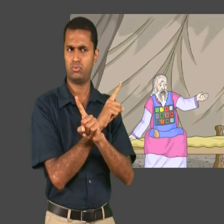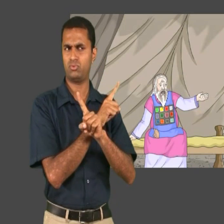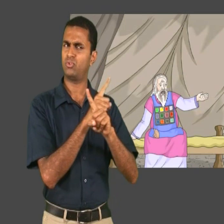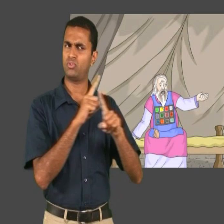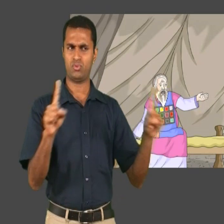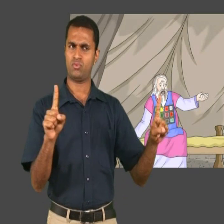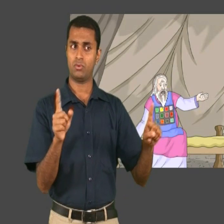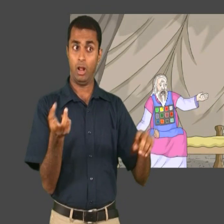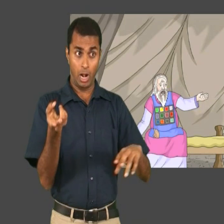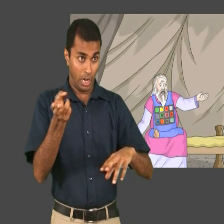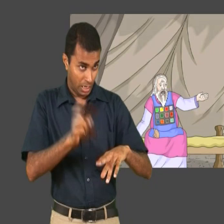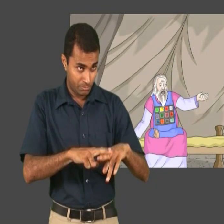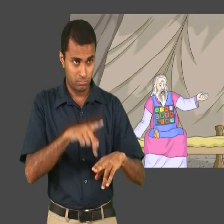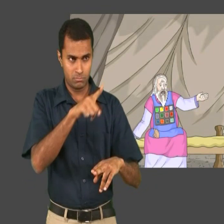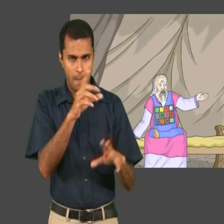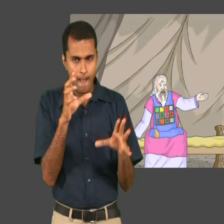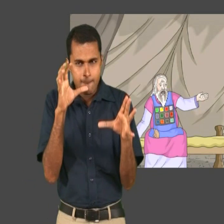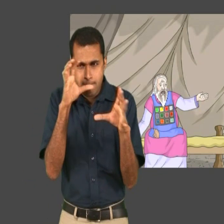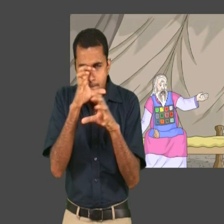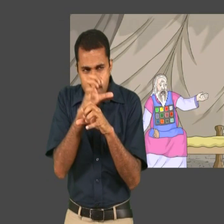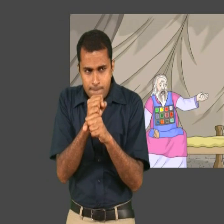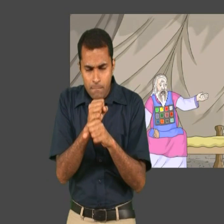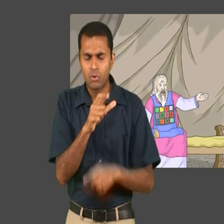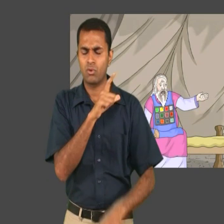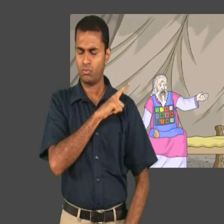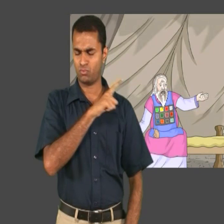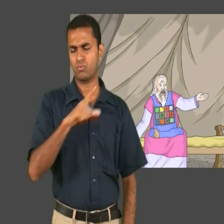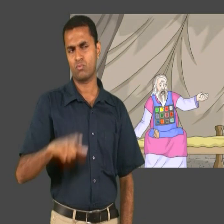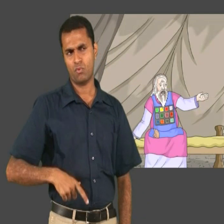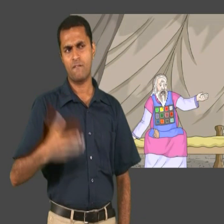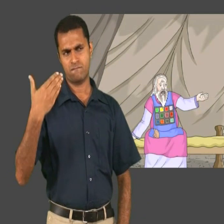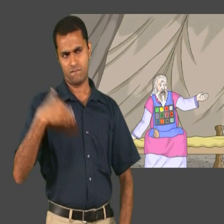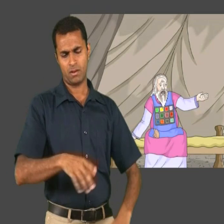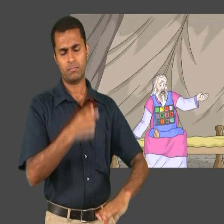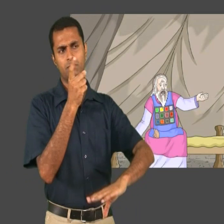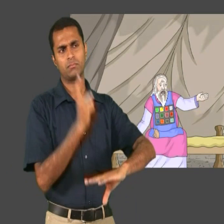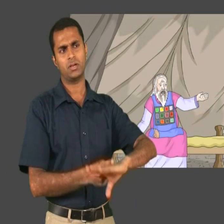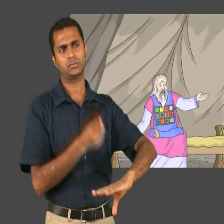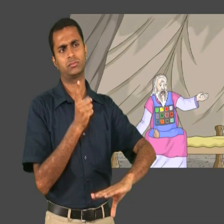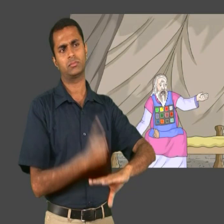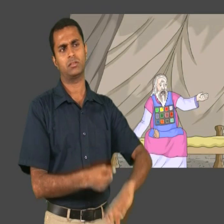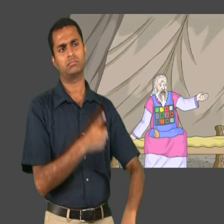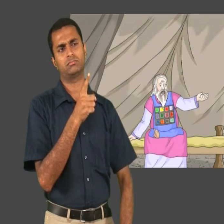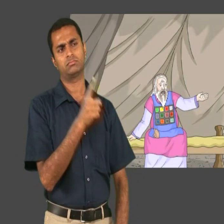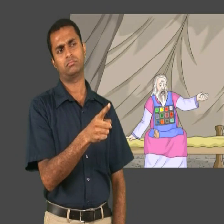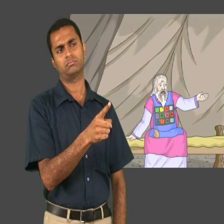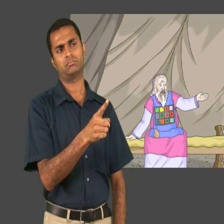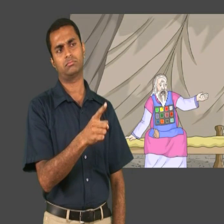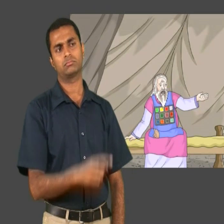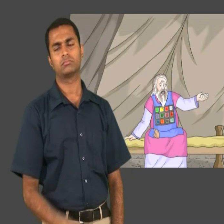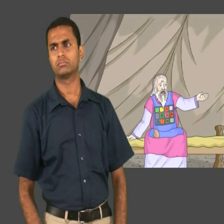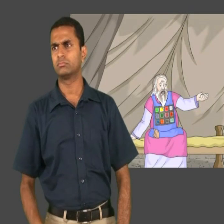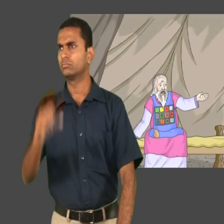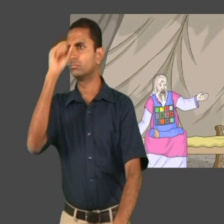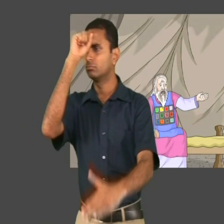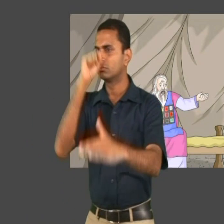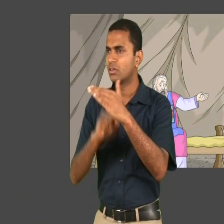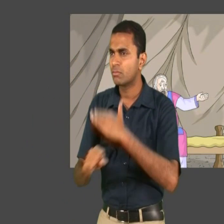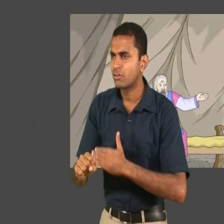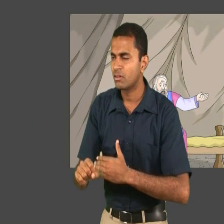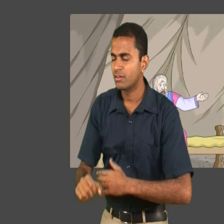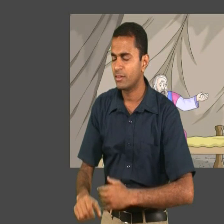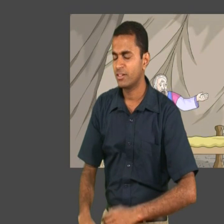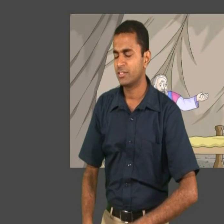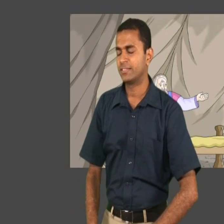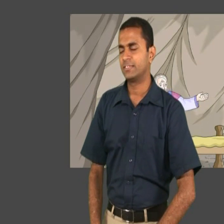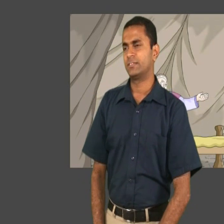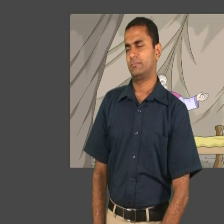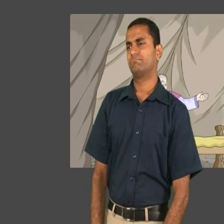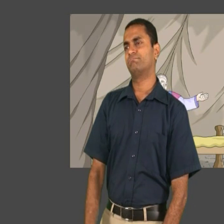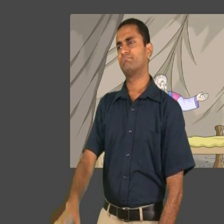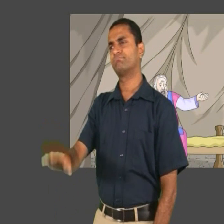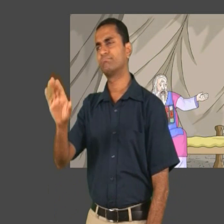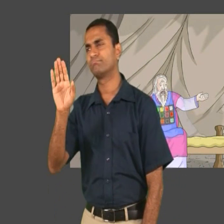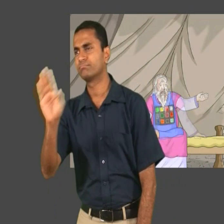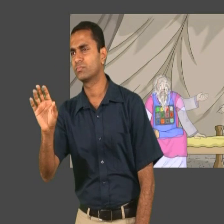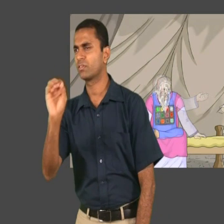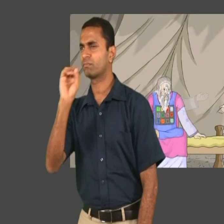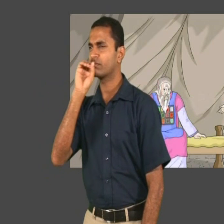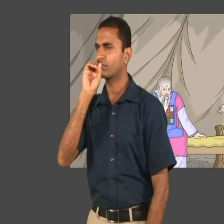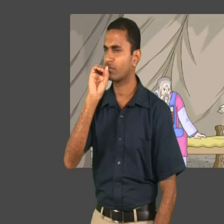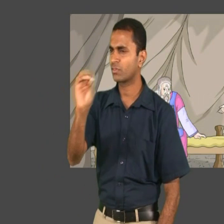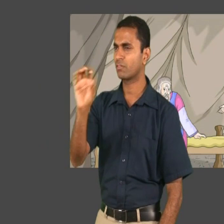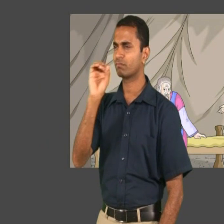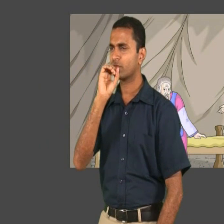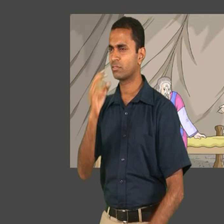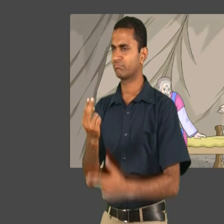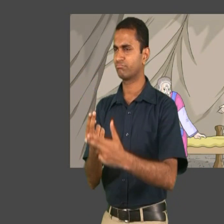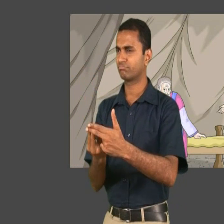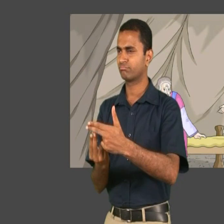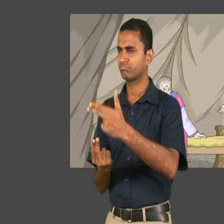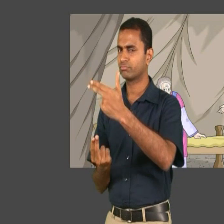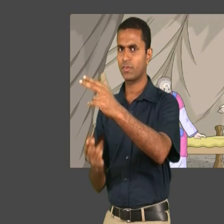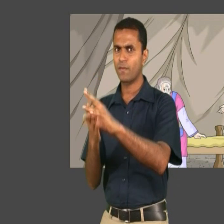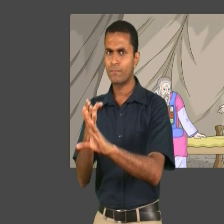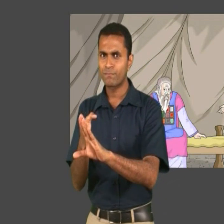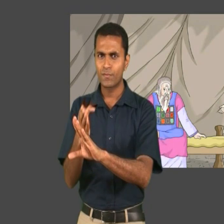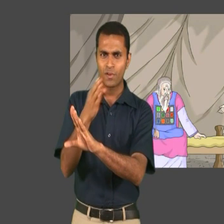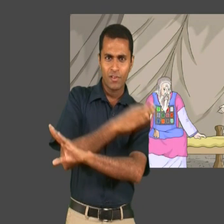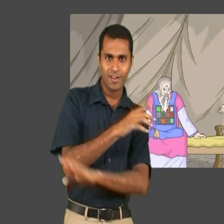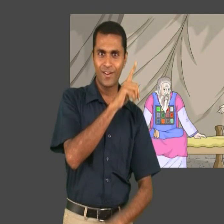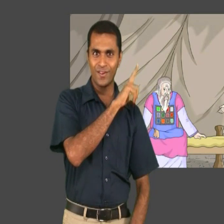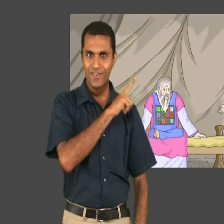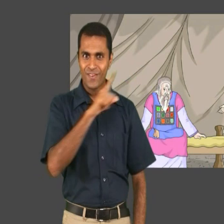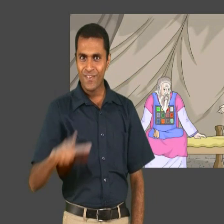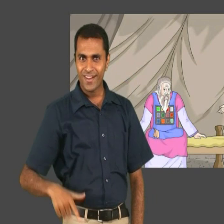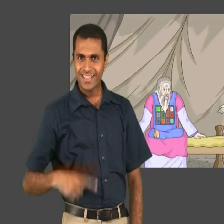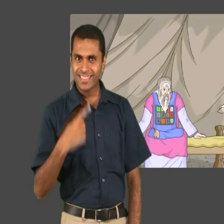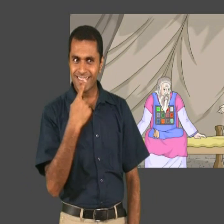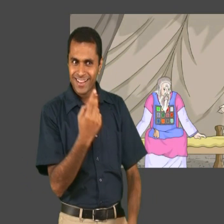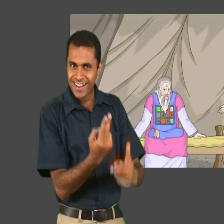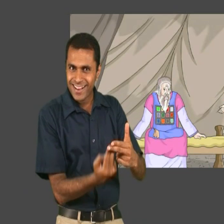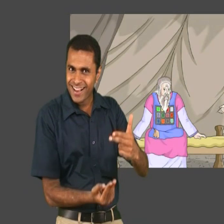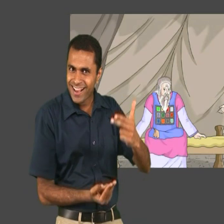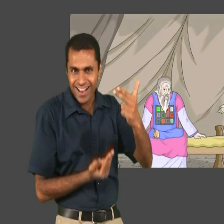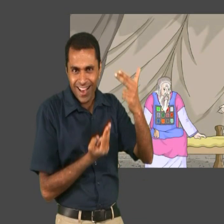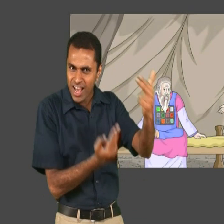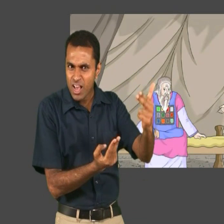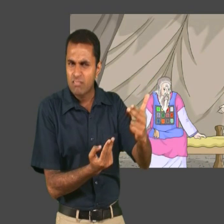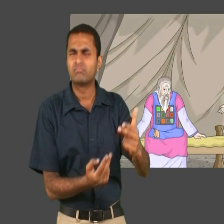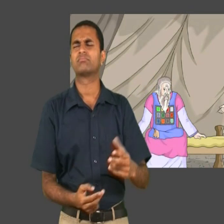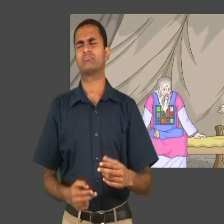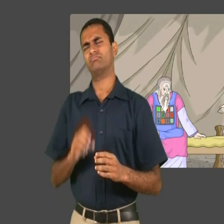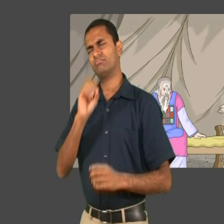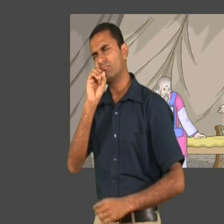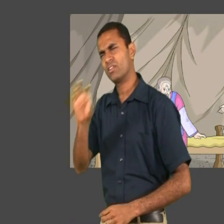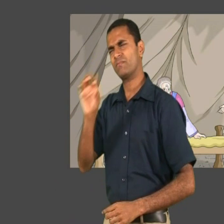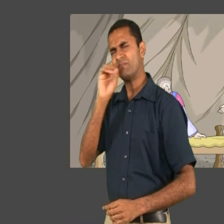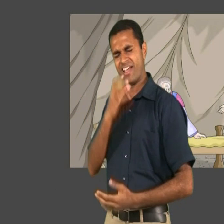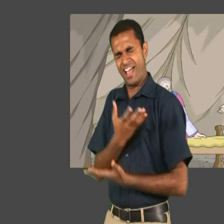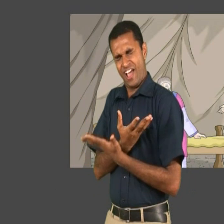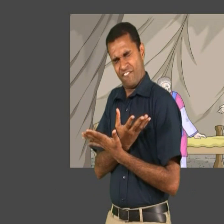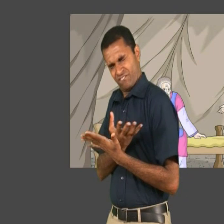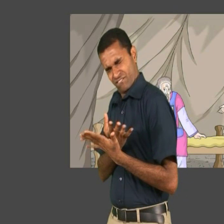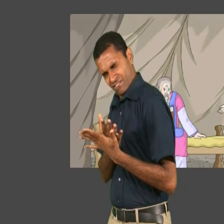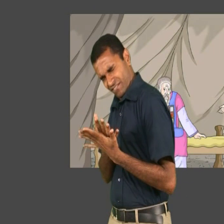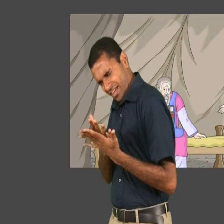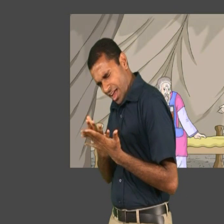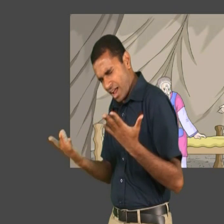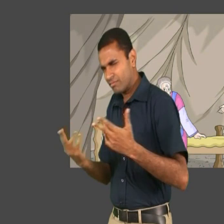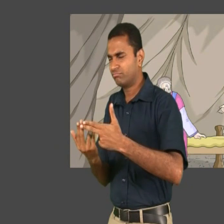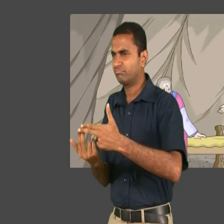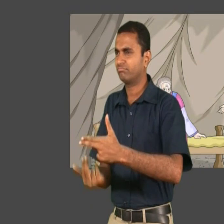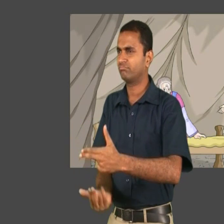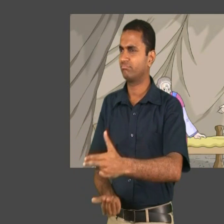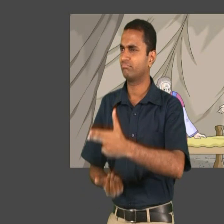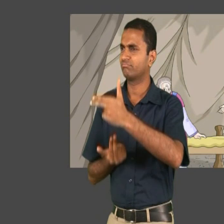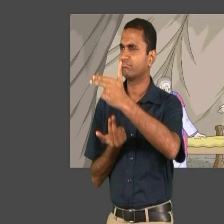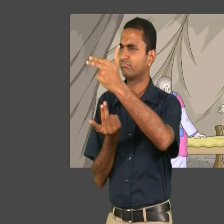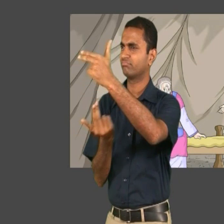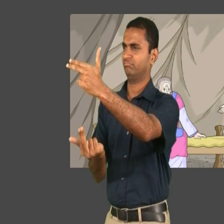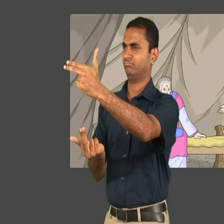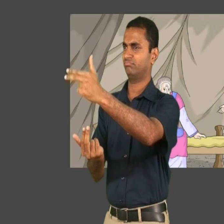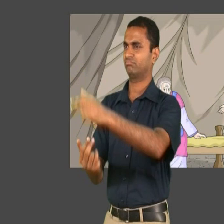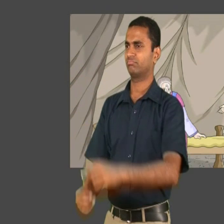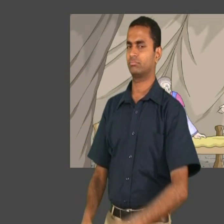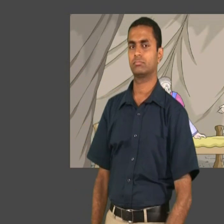May God punish you, and ever so severely, if you hide from me anything He said to you.”